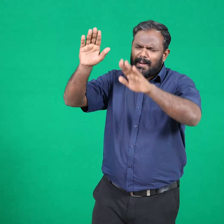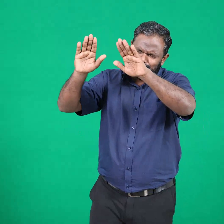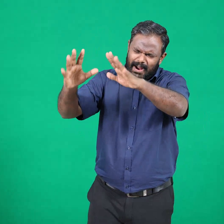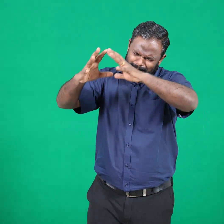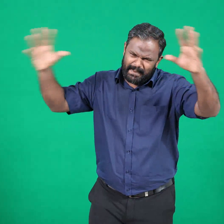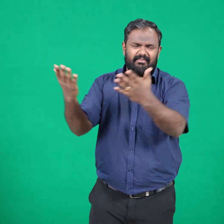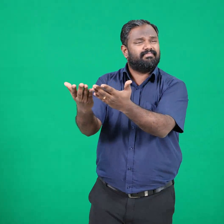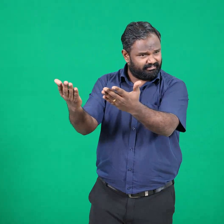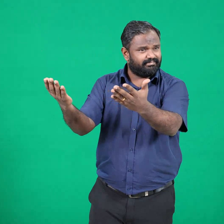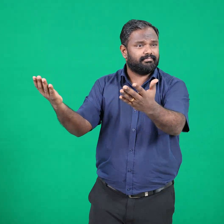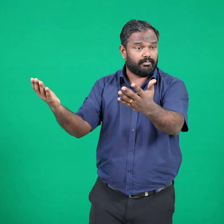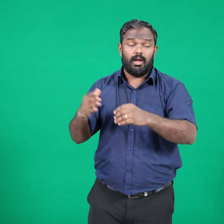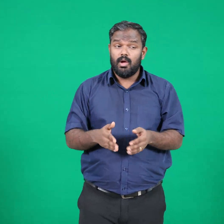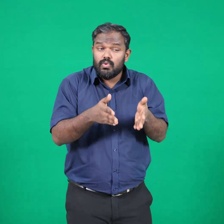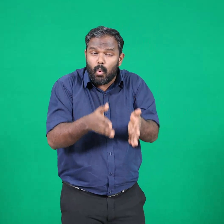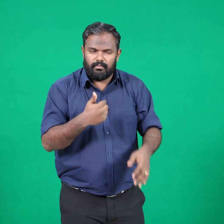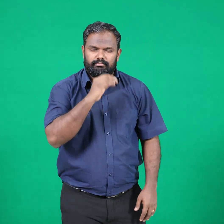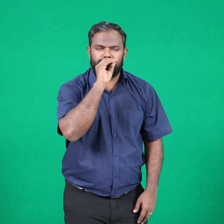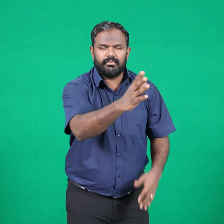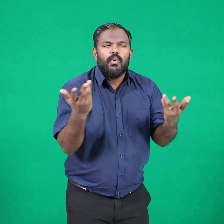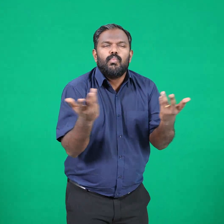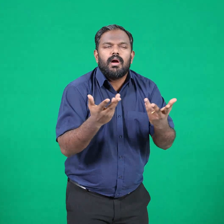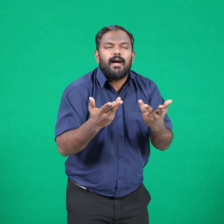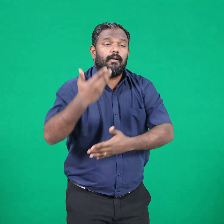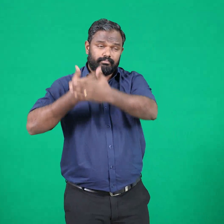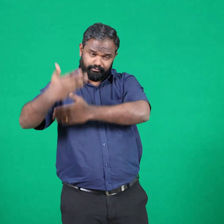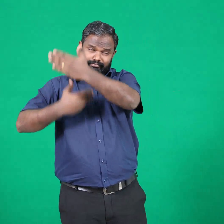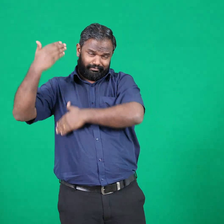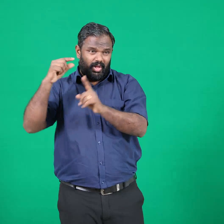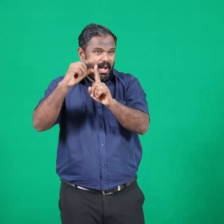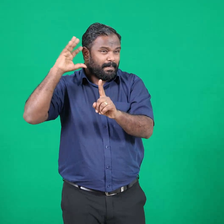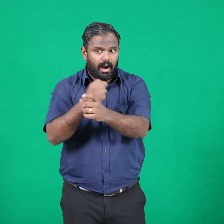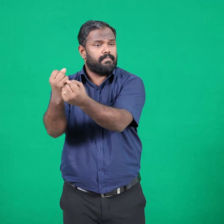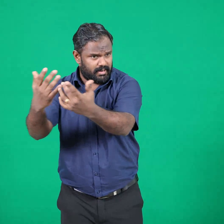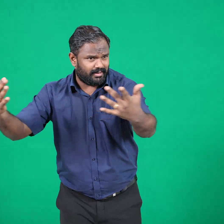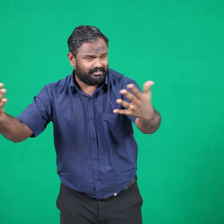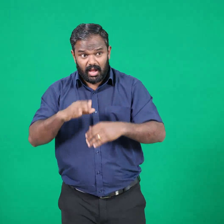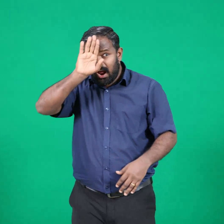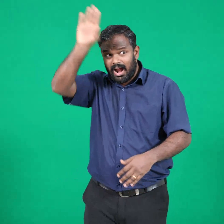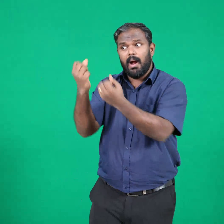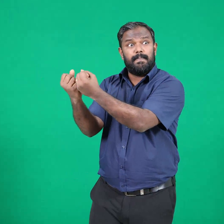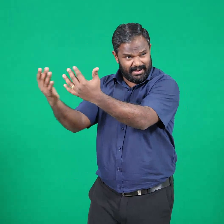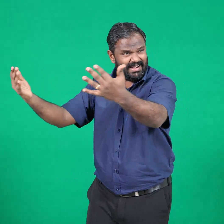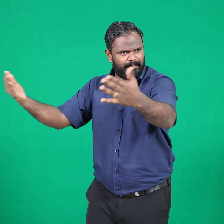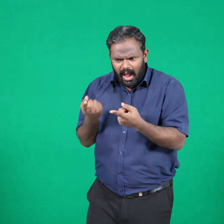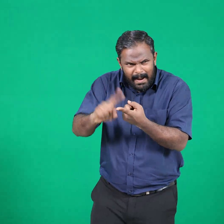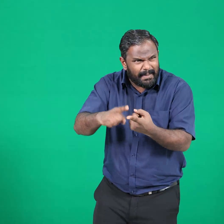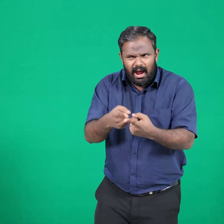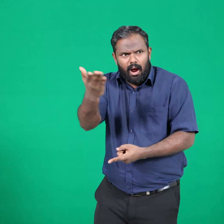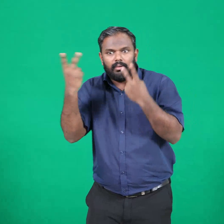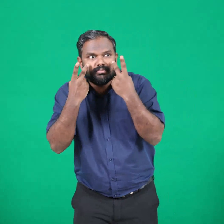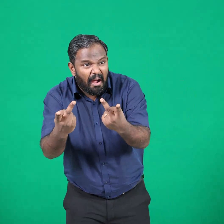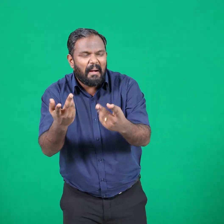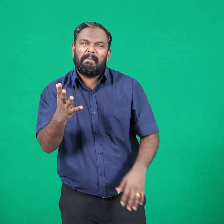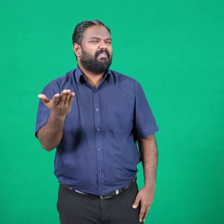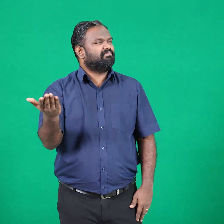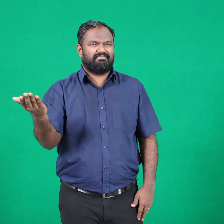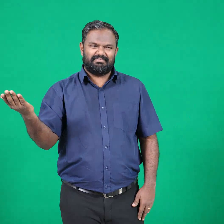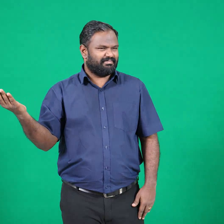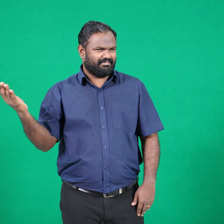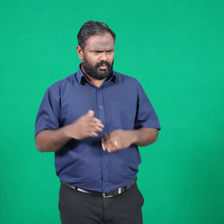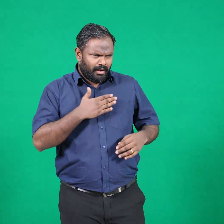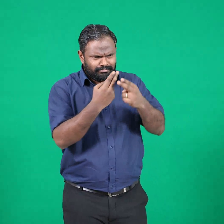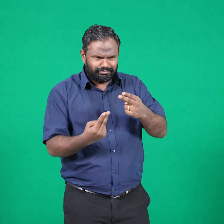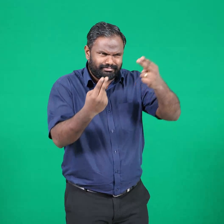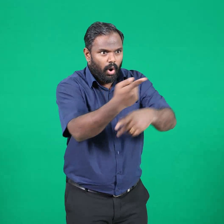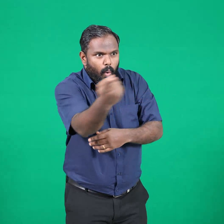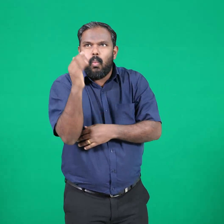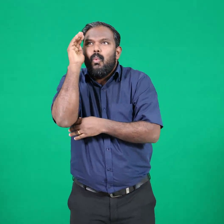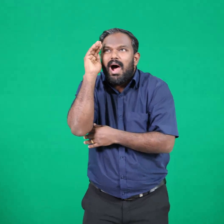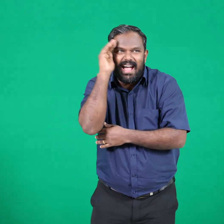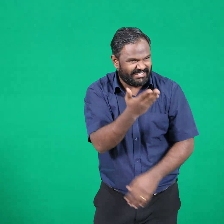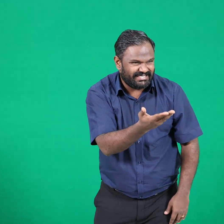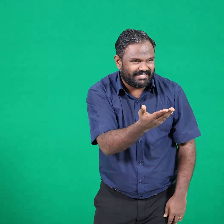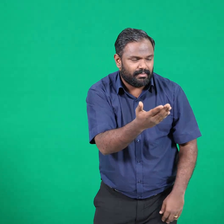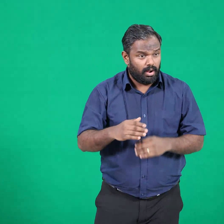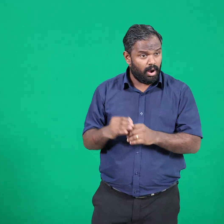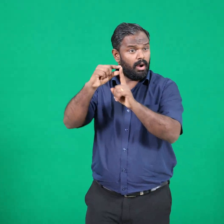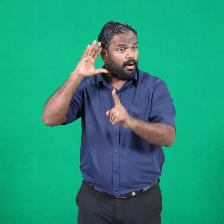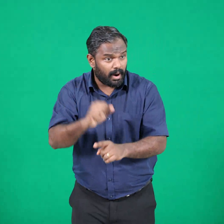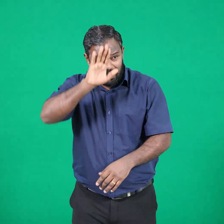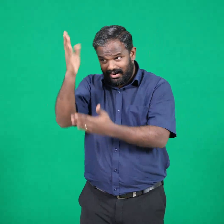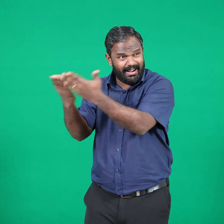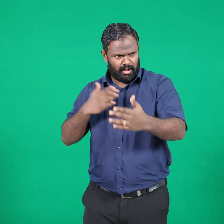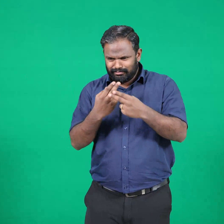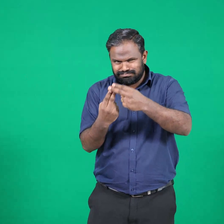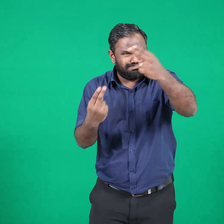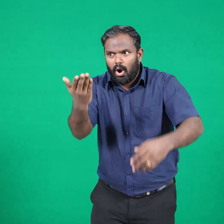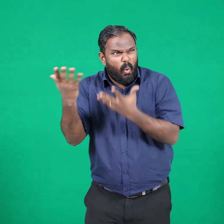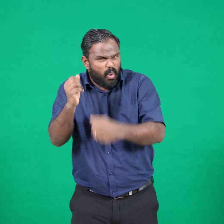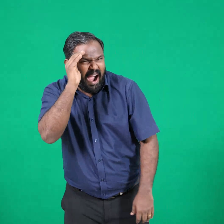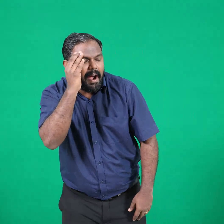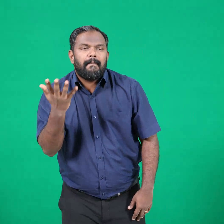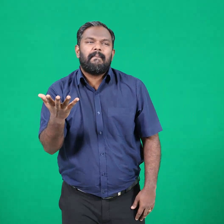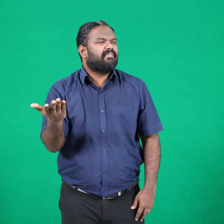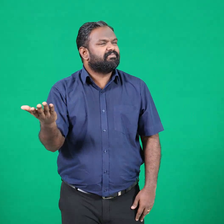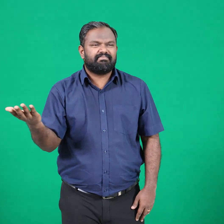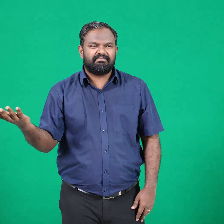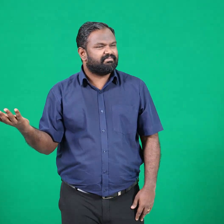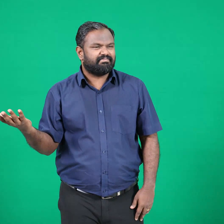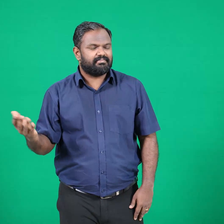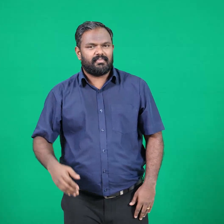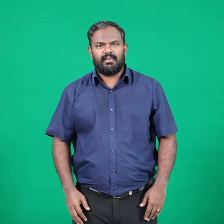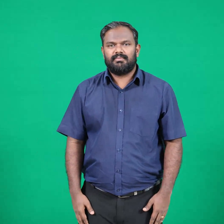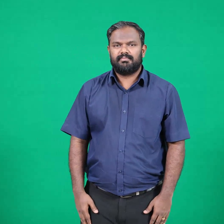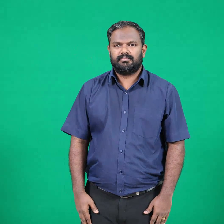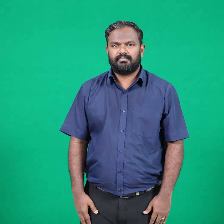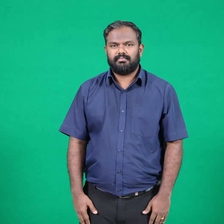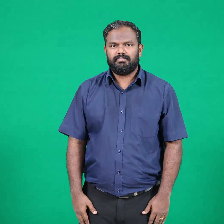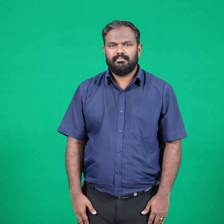For I tell you that many prophets and kings desired to see what you see but did not see it, and to hear what you hear but did not hear it."